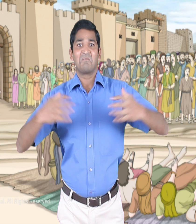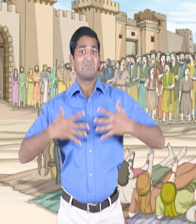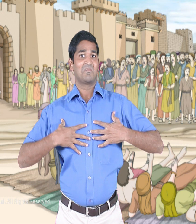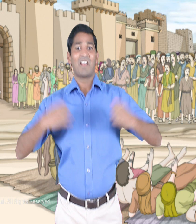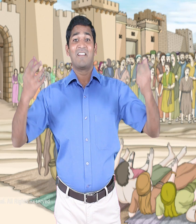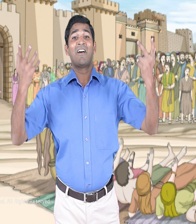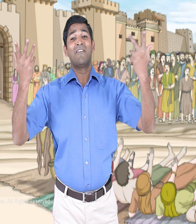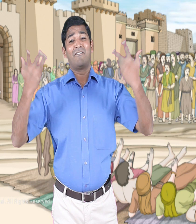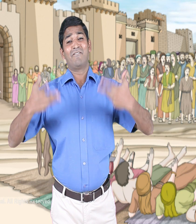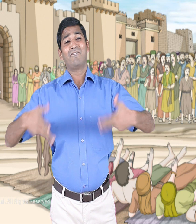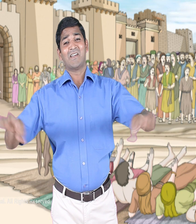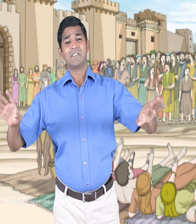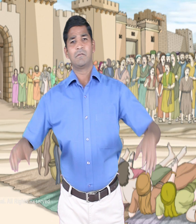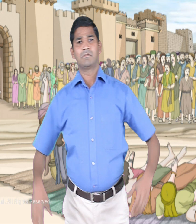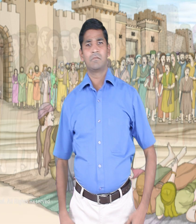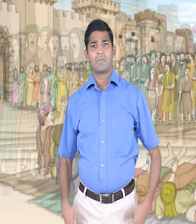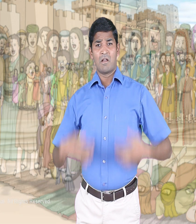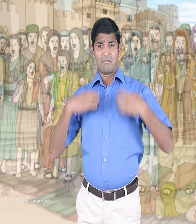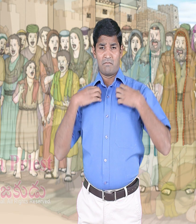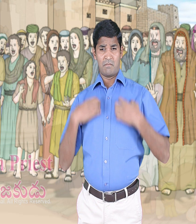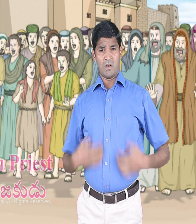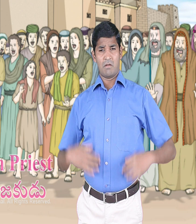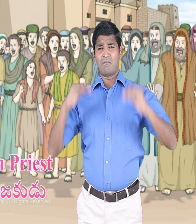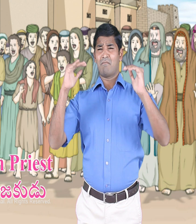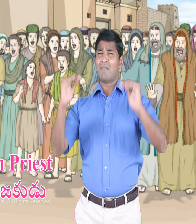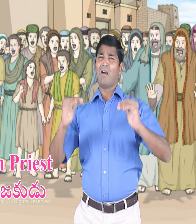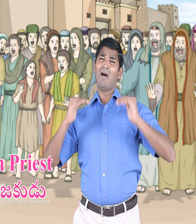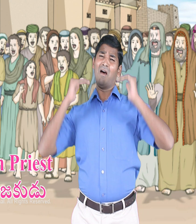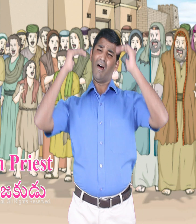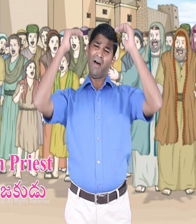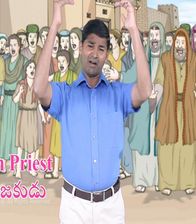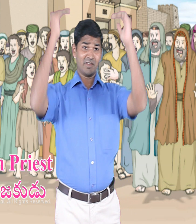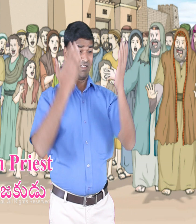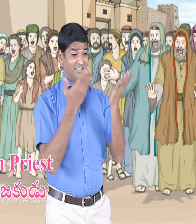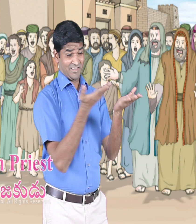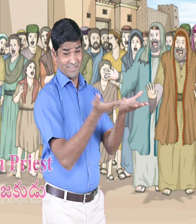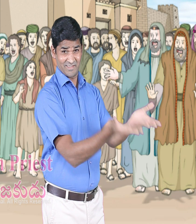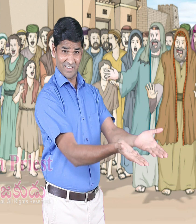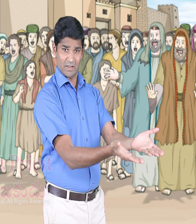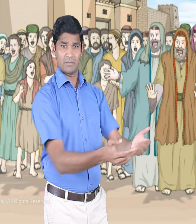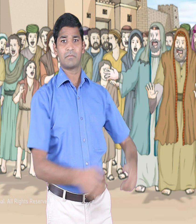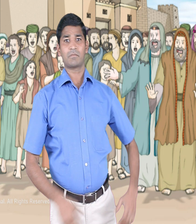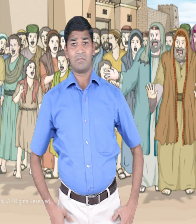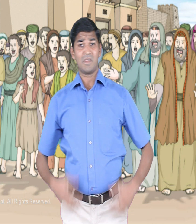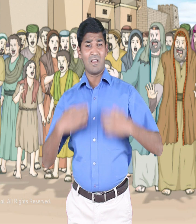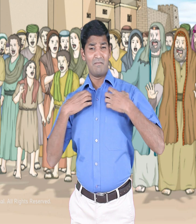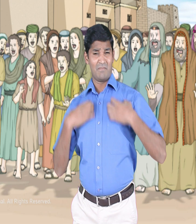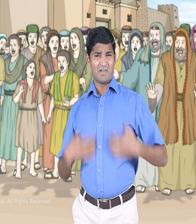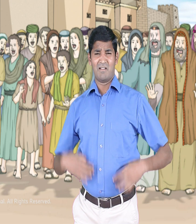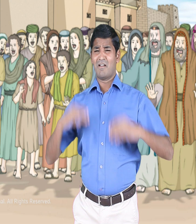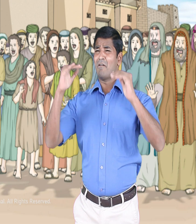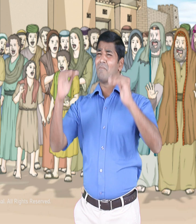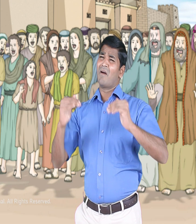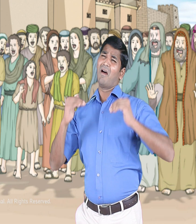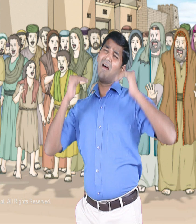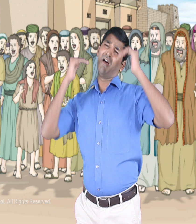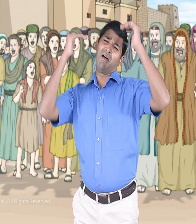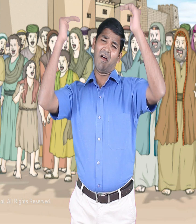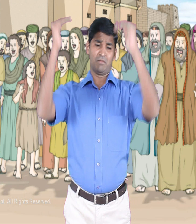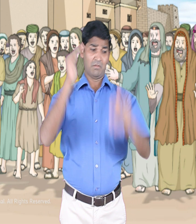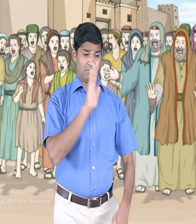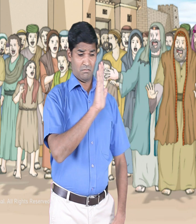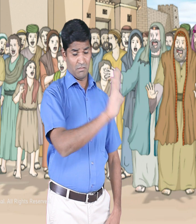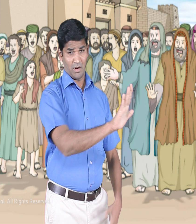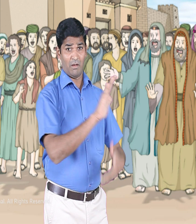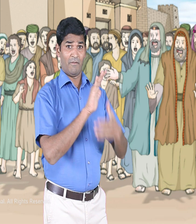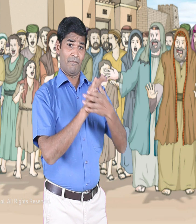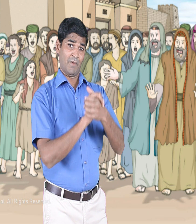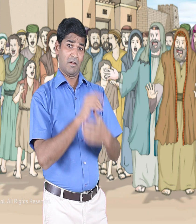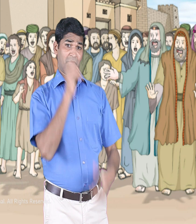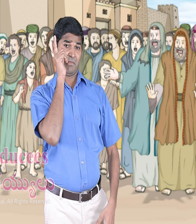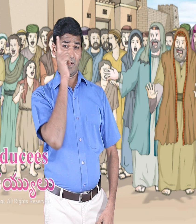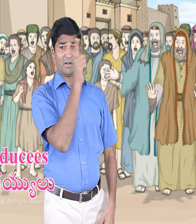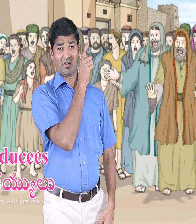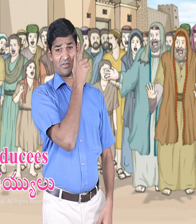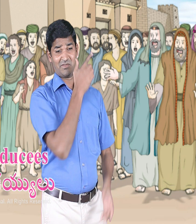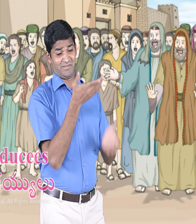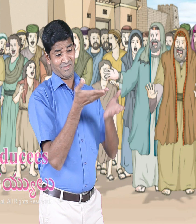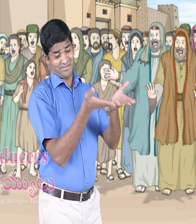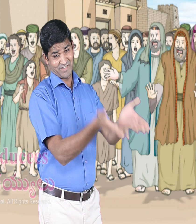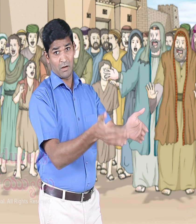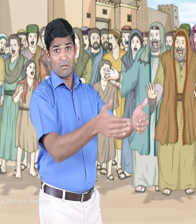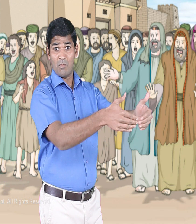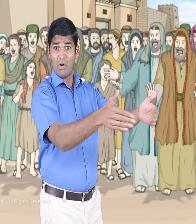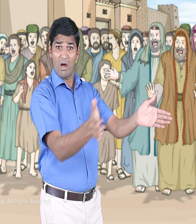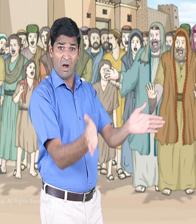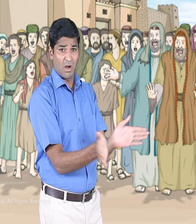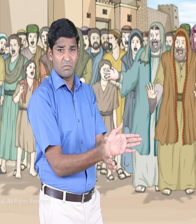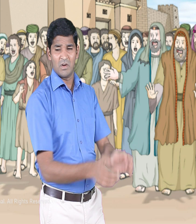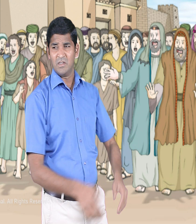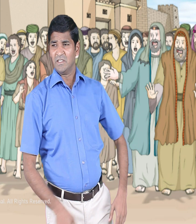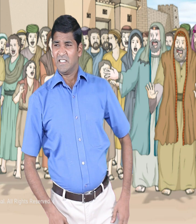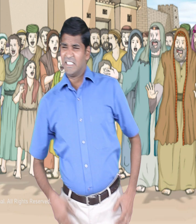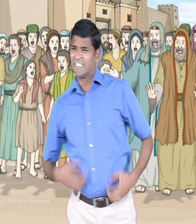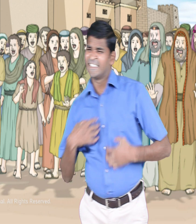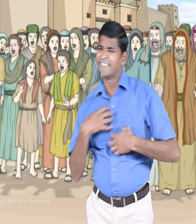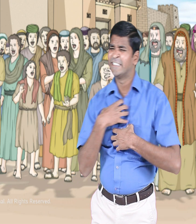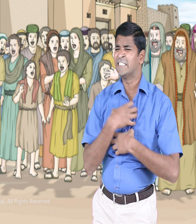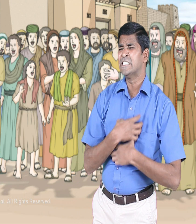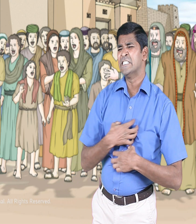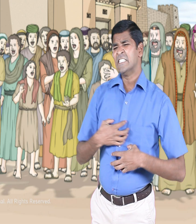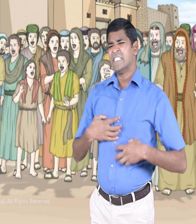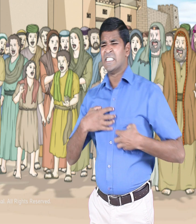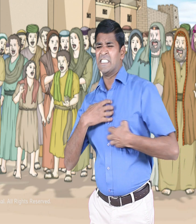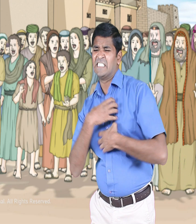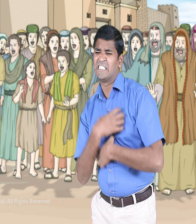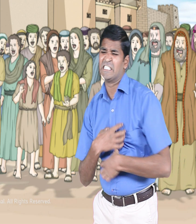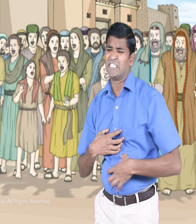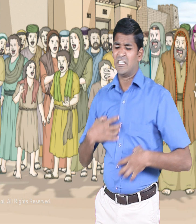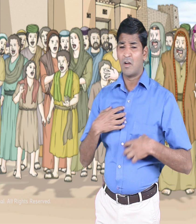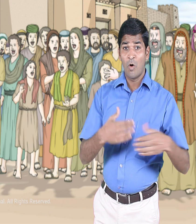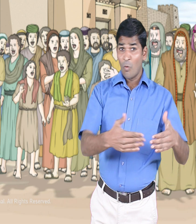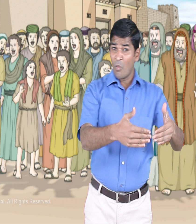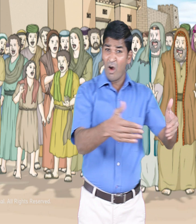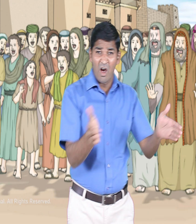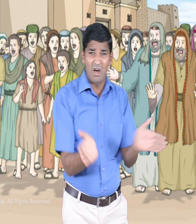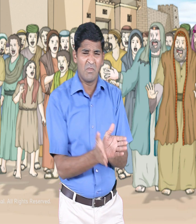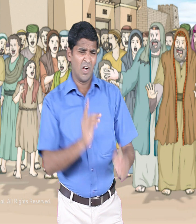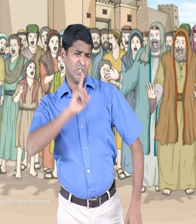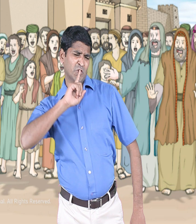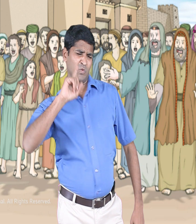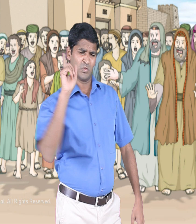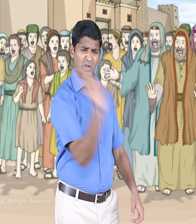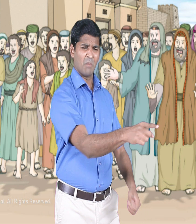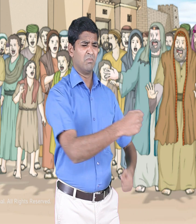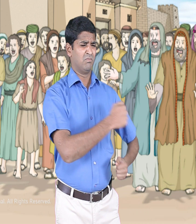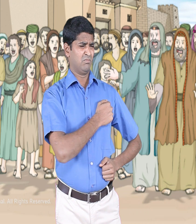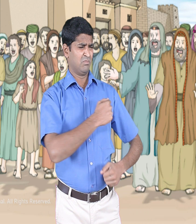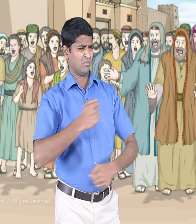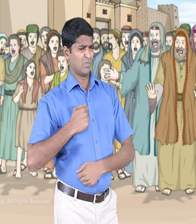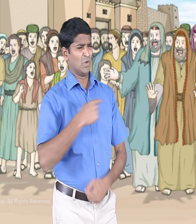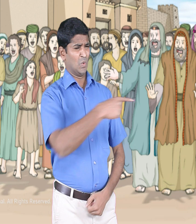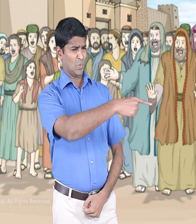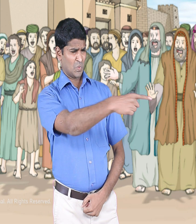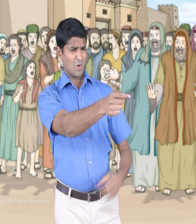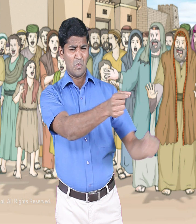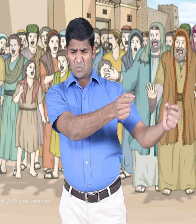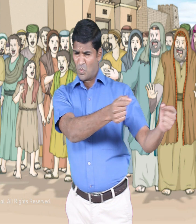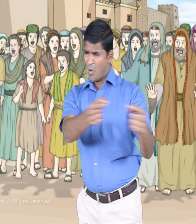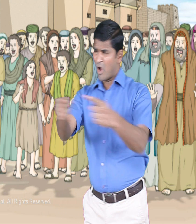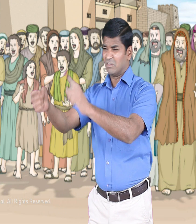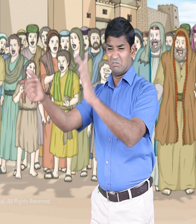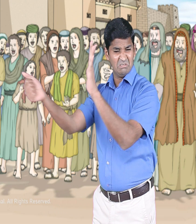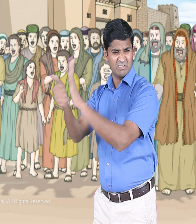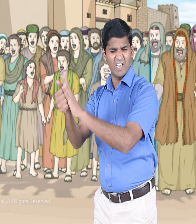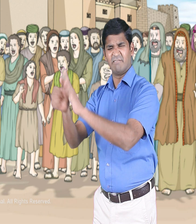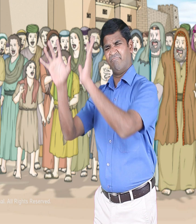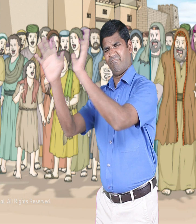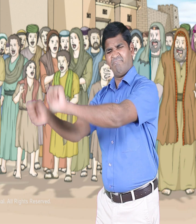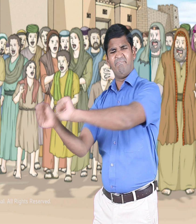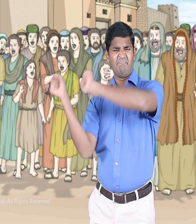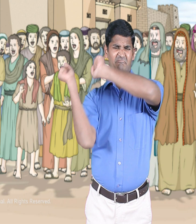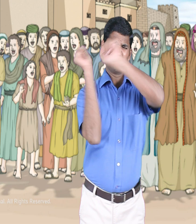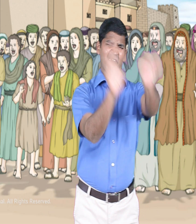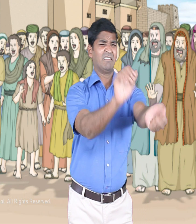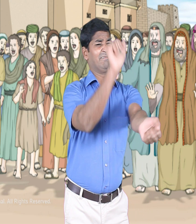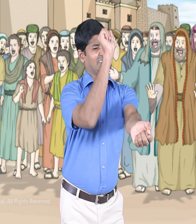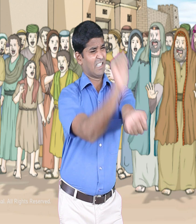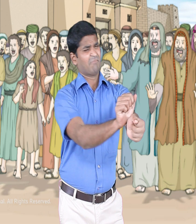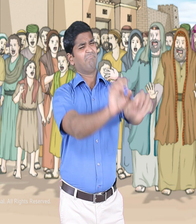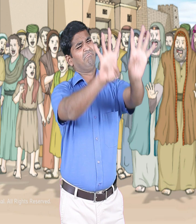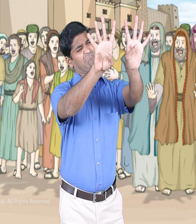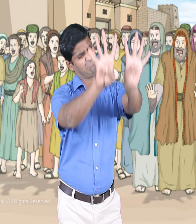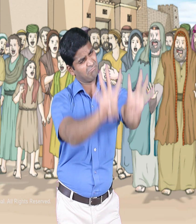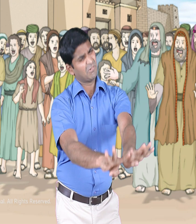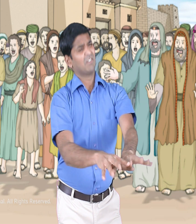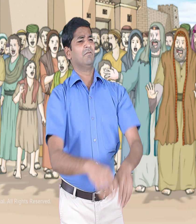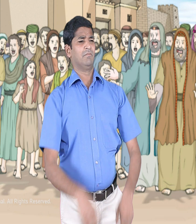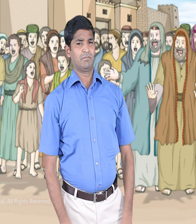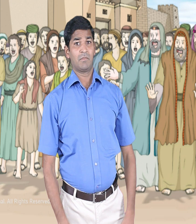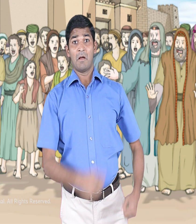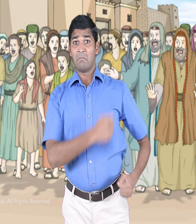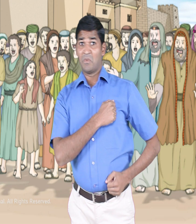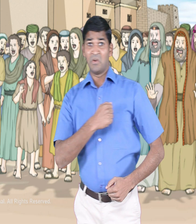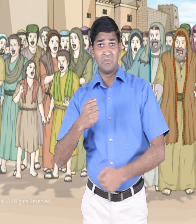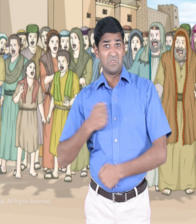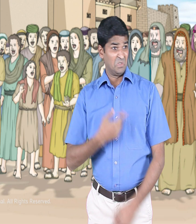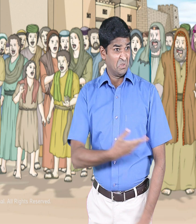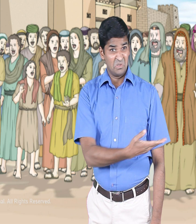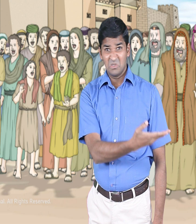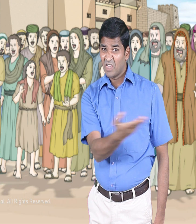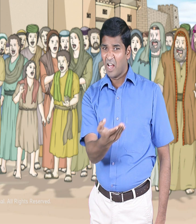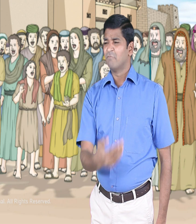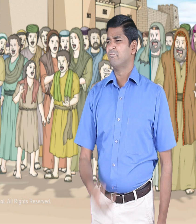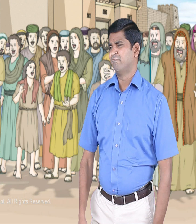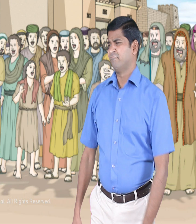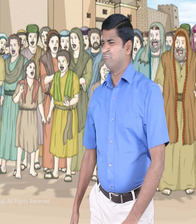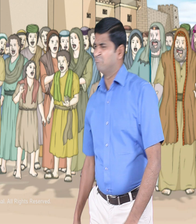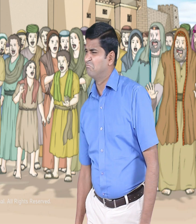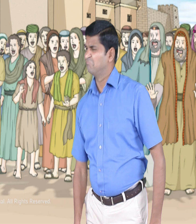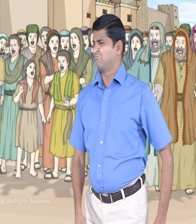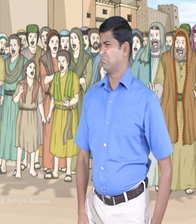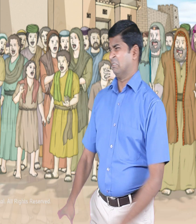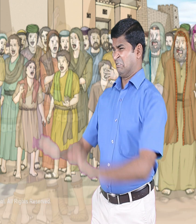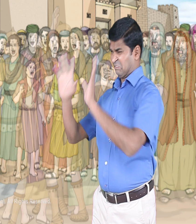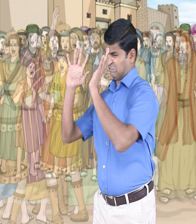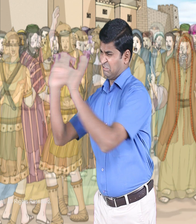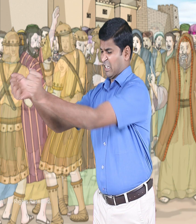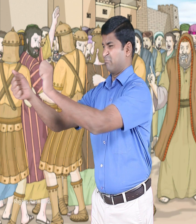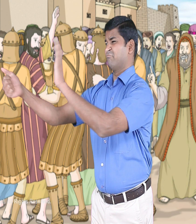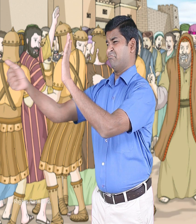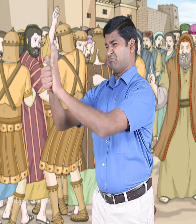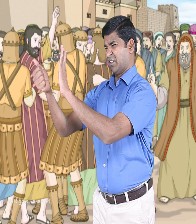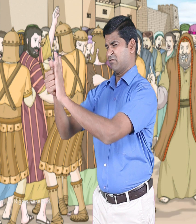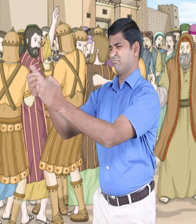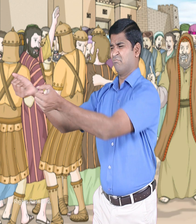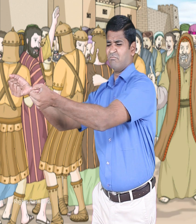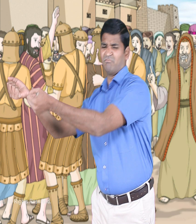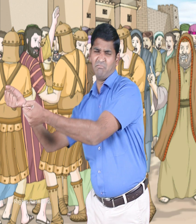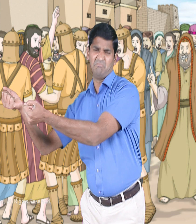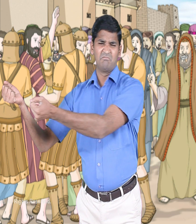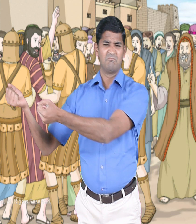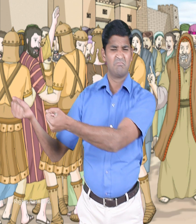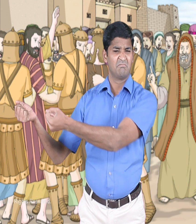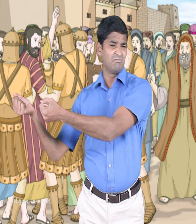Then the high priest and all his associates, who belonged to the party of the Sadducees, were filled with jealousy.